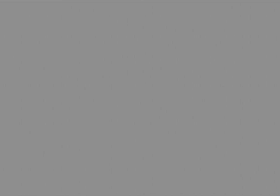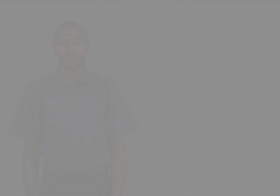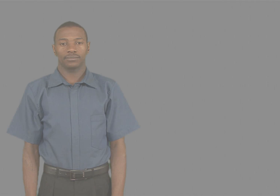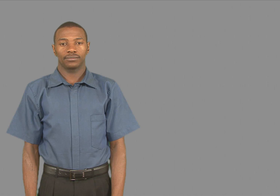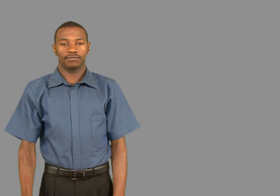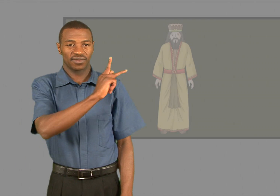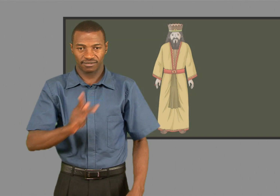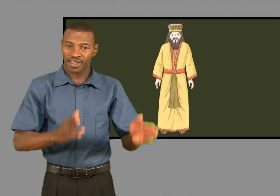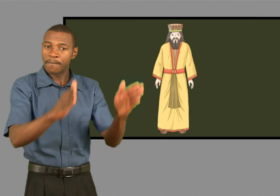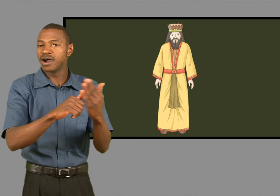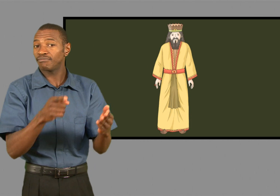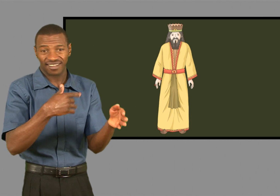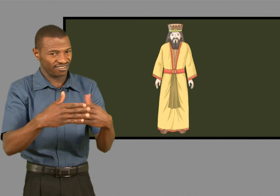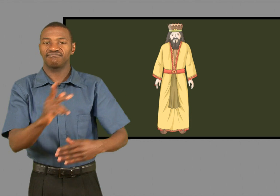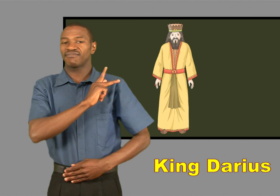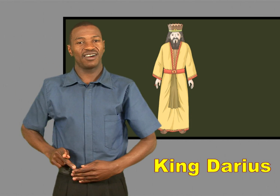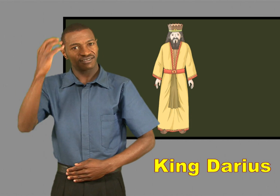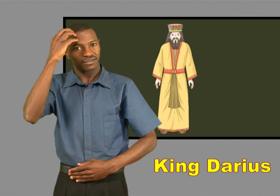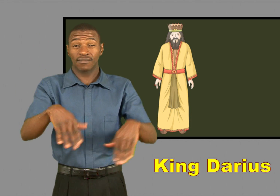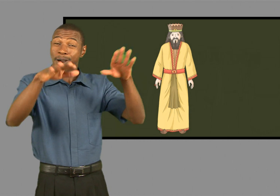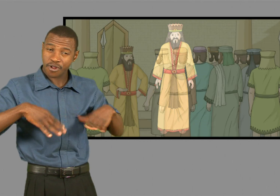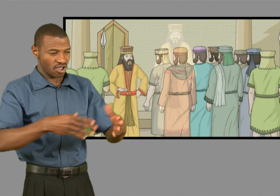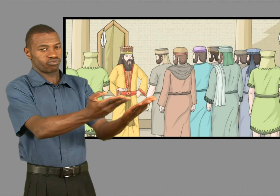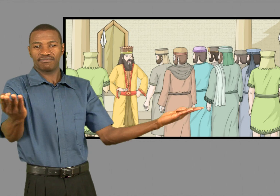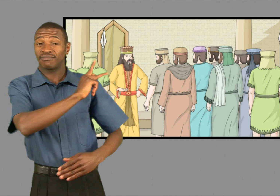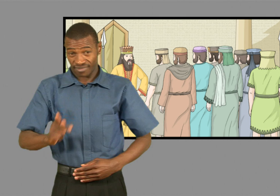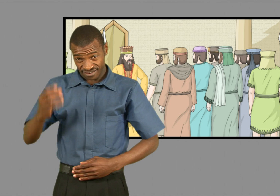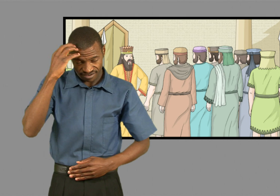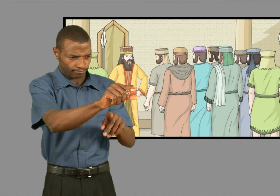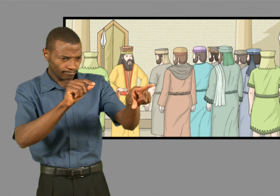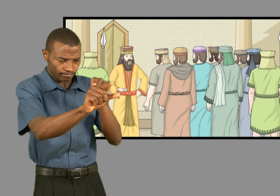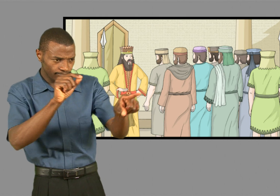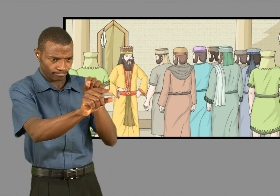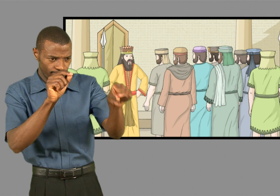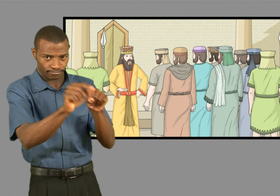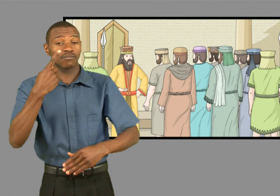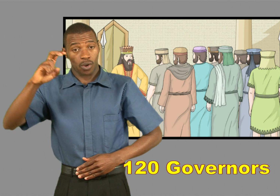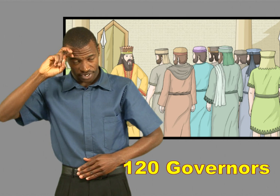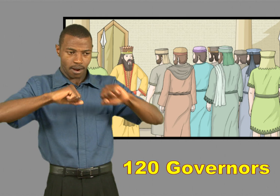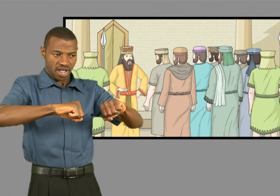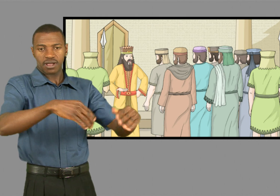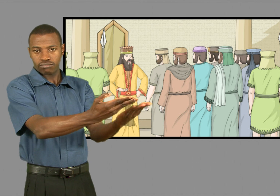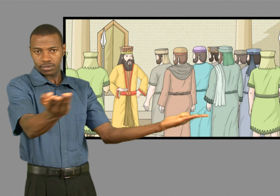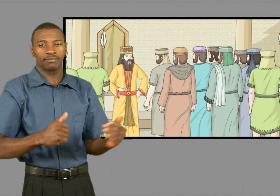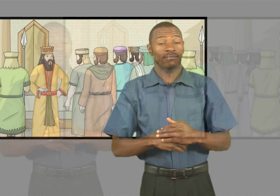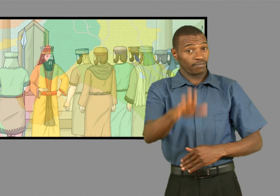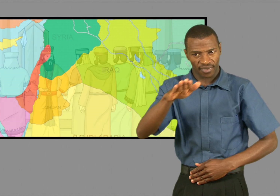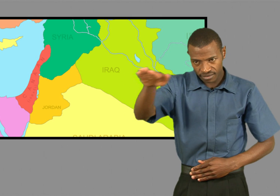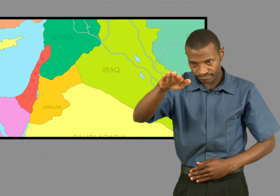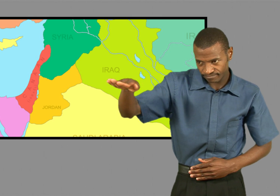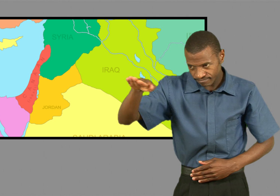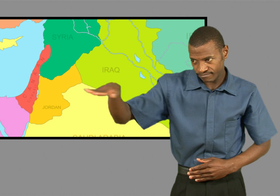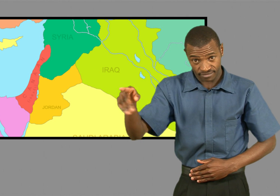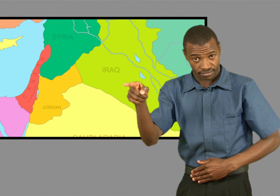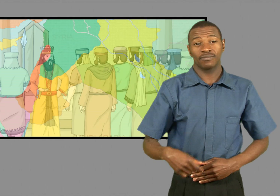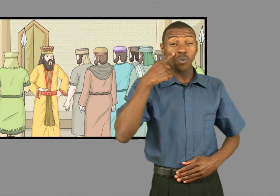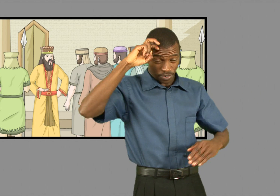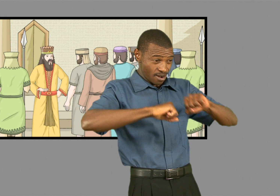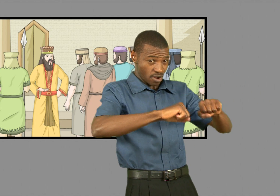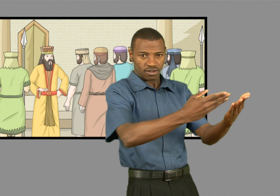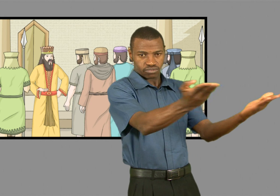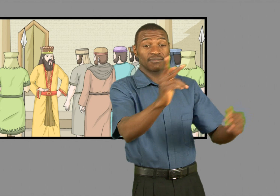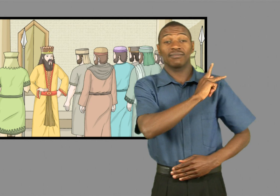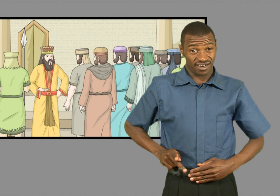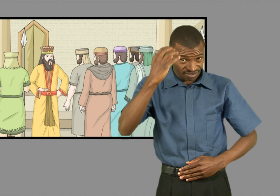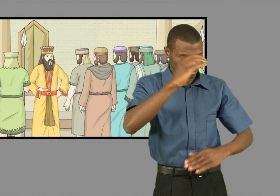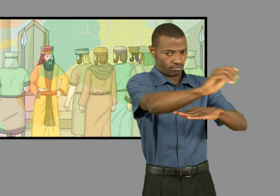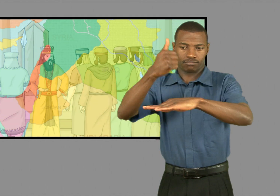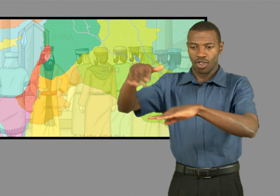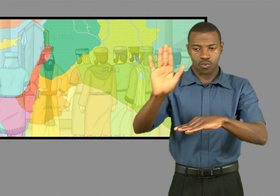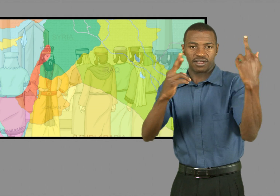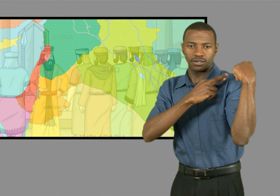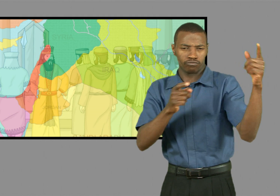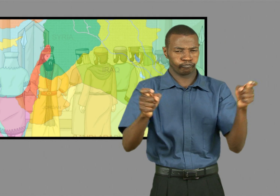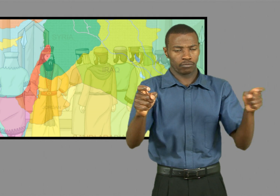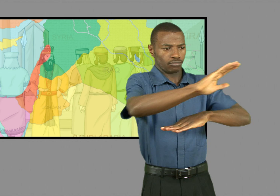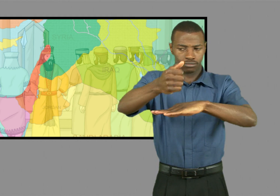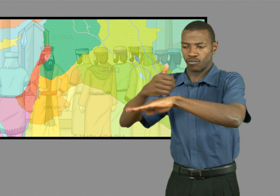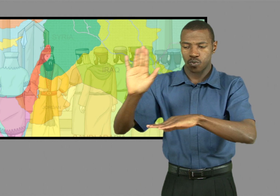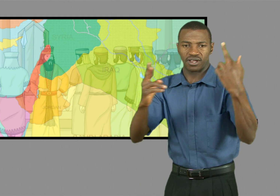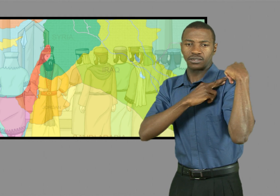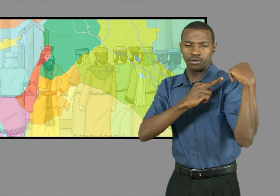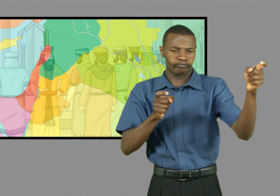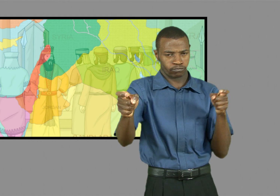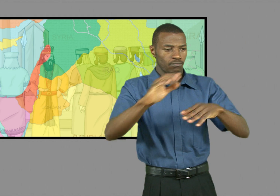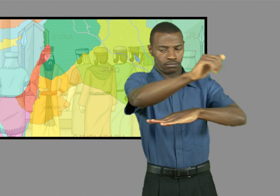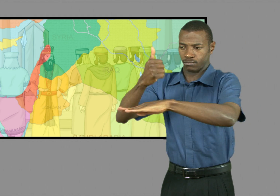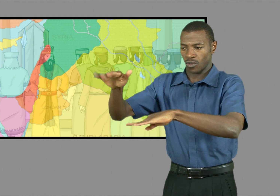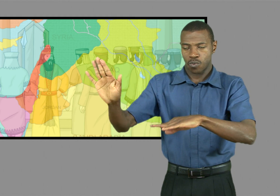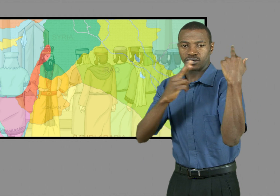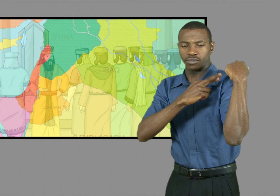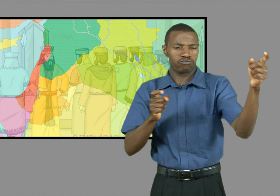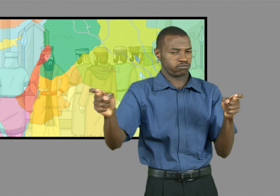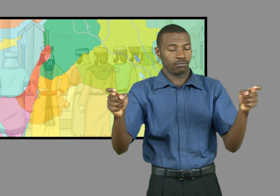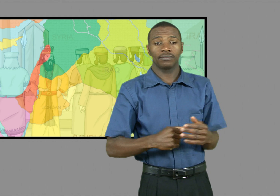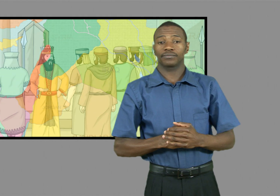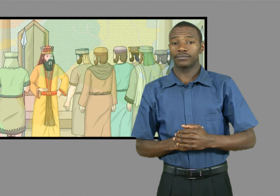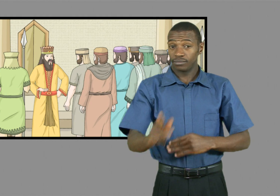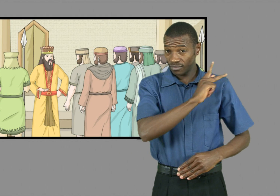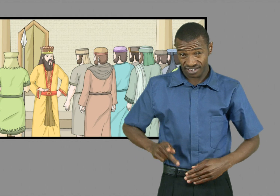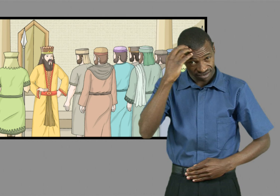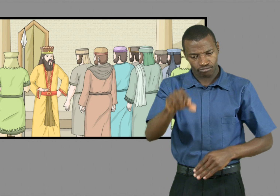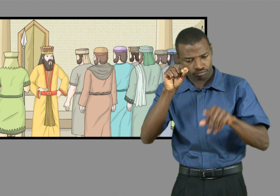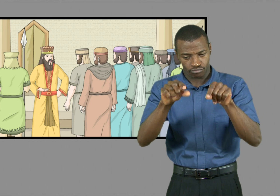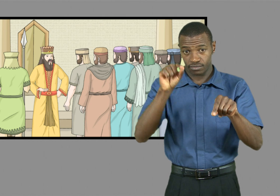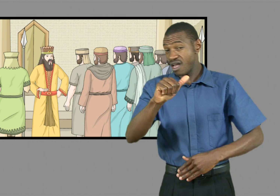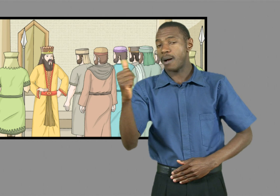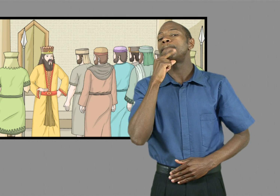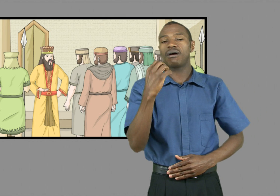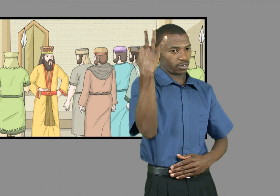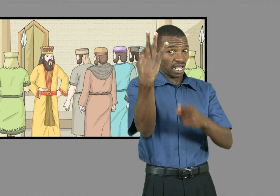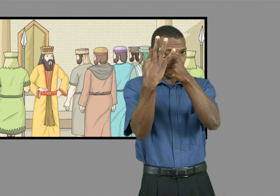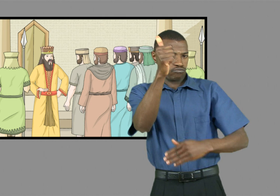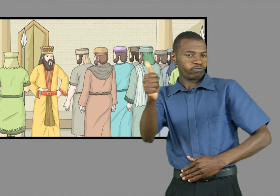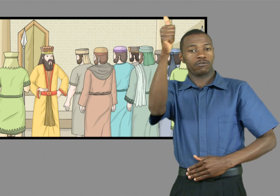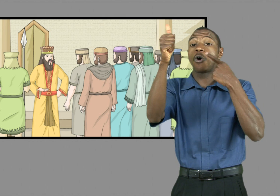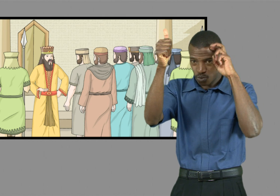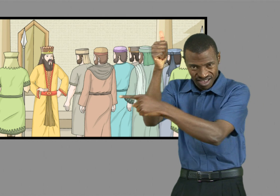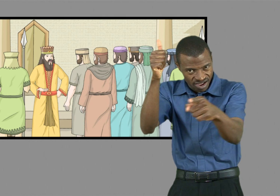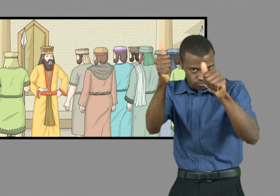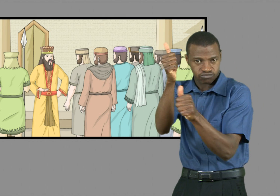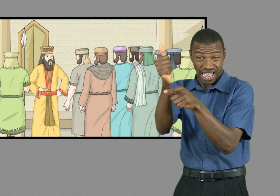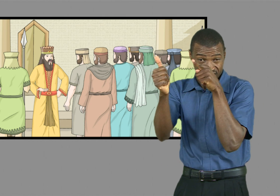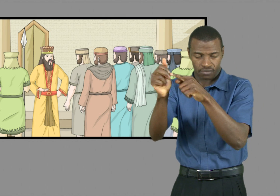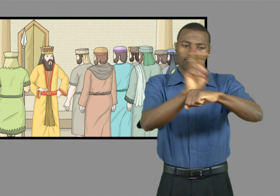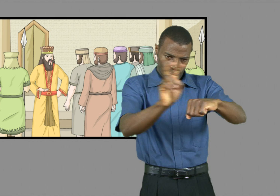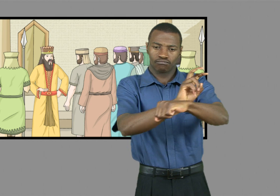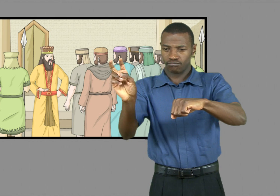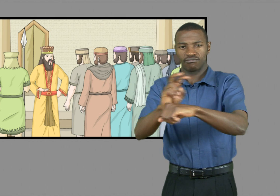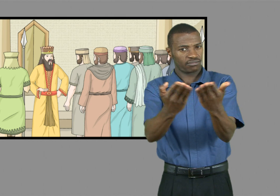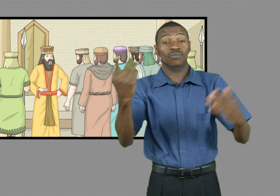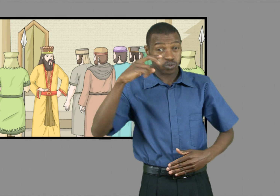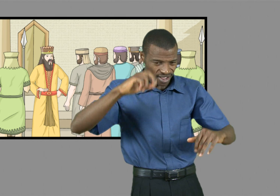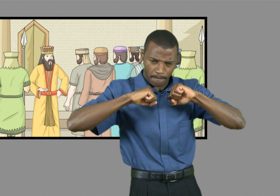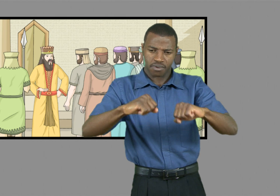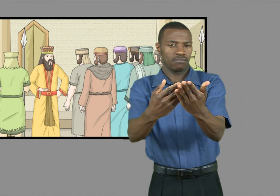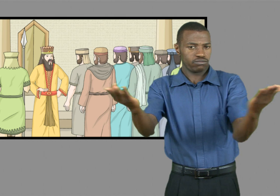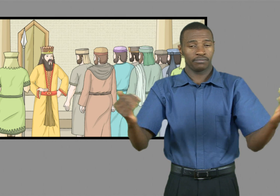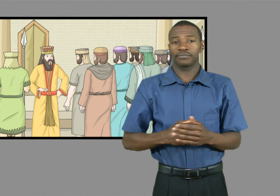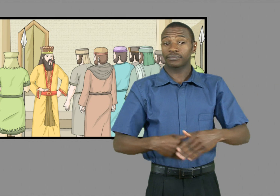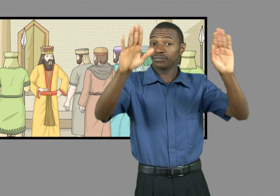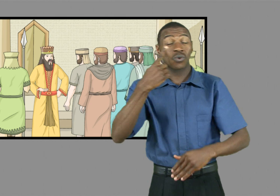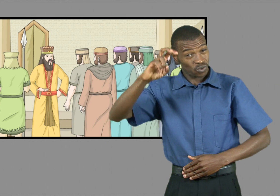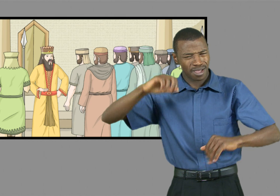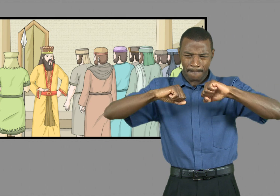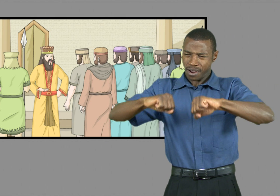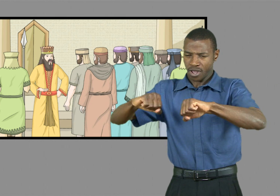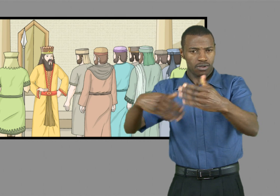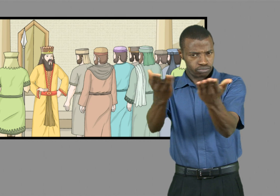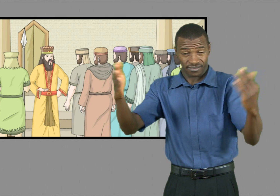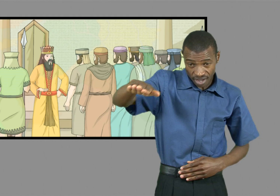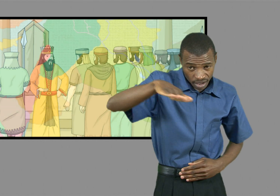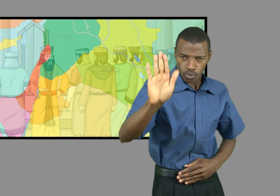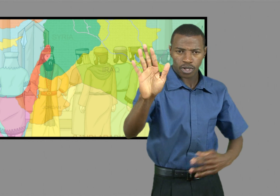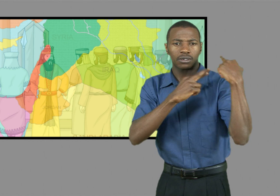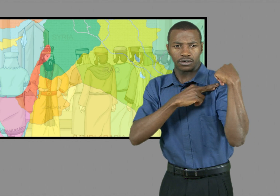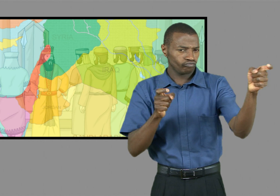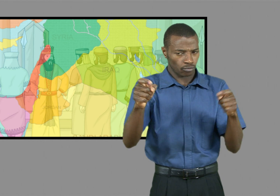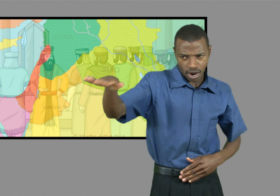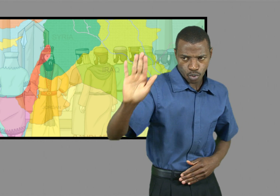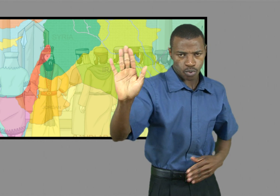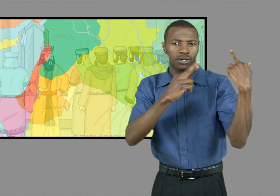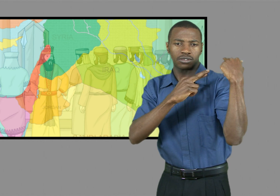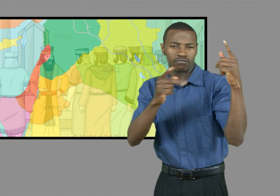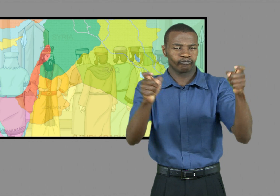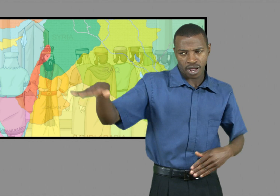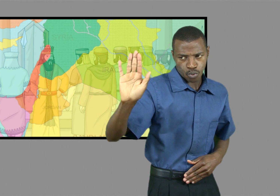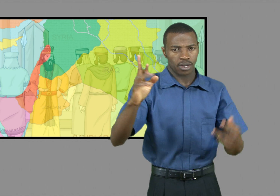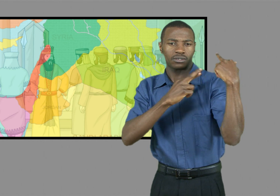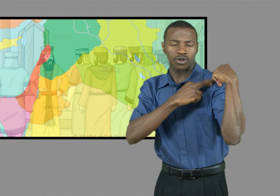Now it pleased Darius to appoint 120 satraps to rule throughout the kingdom, and over them three administrators, including Daniel, to whom these satraps were accountable so that the king would not suffer loss.